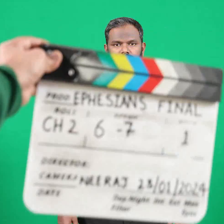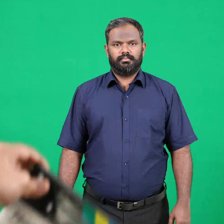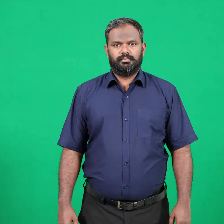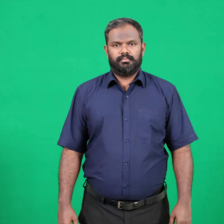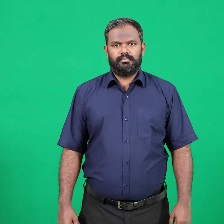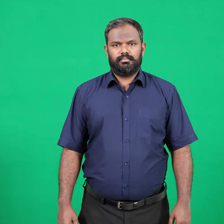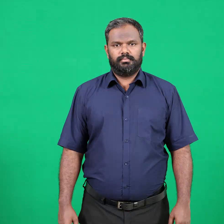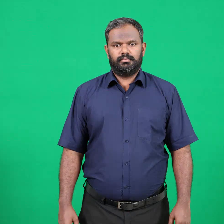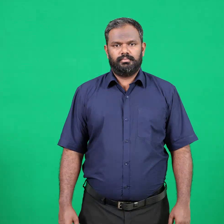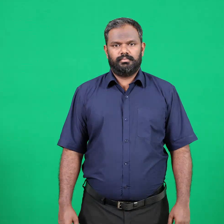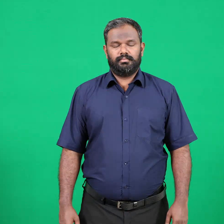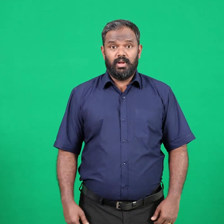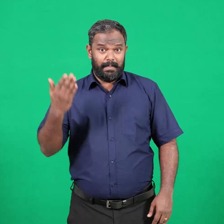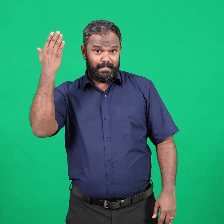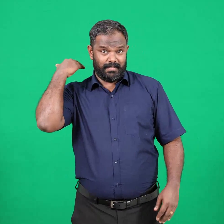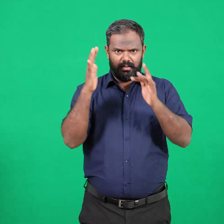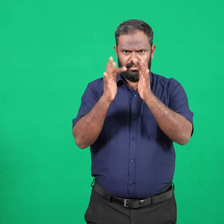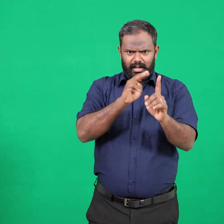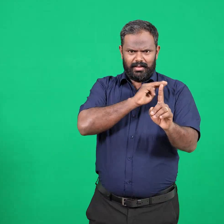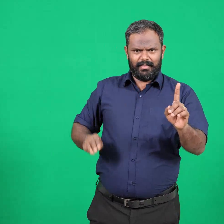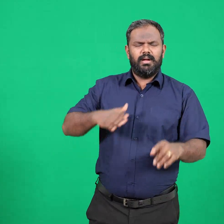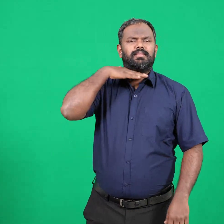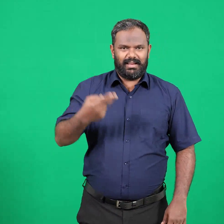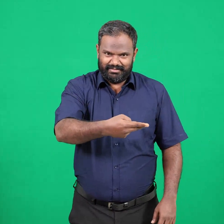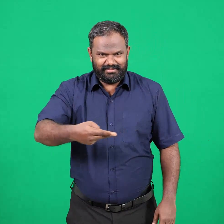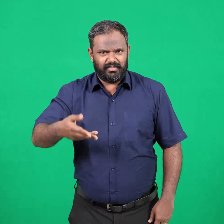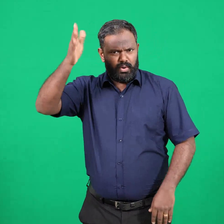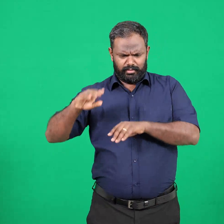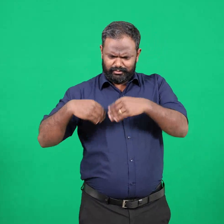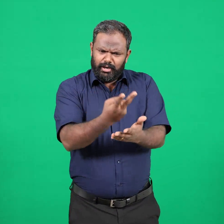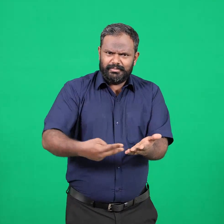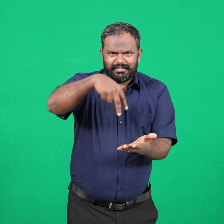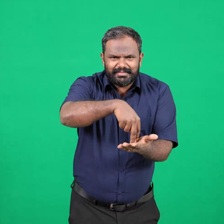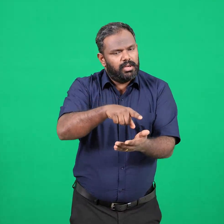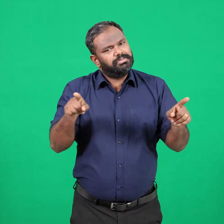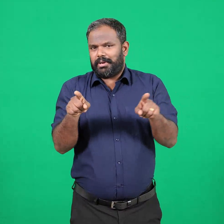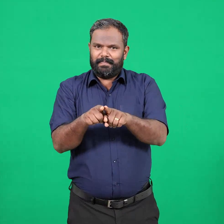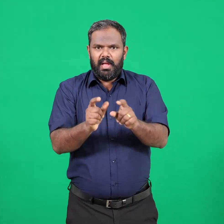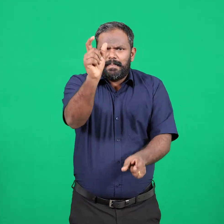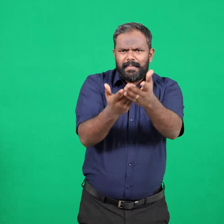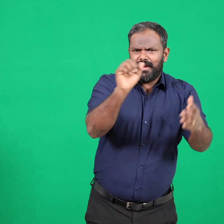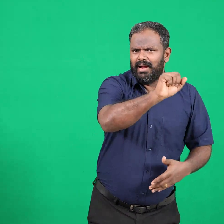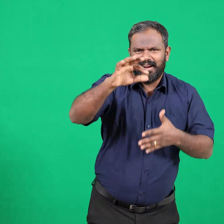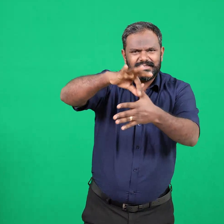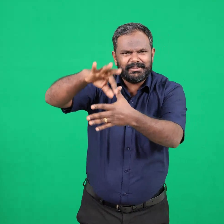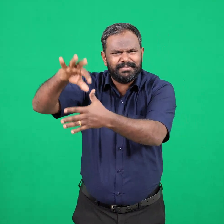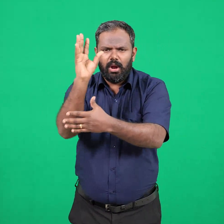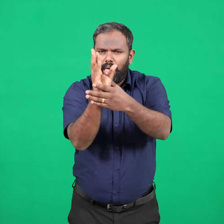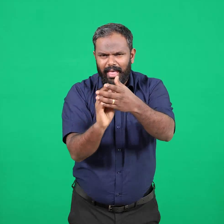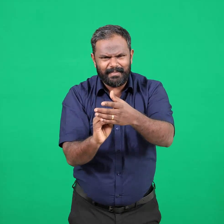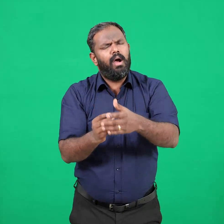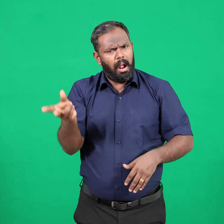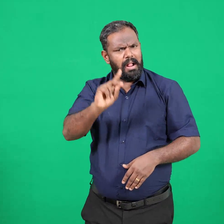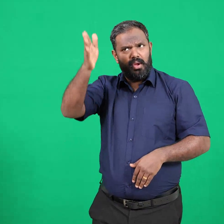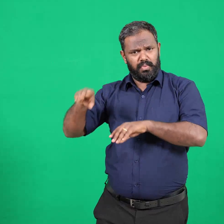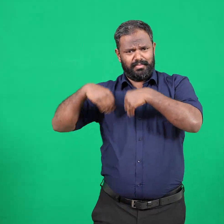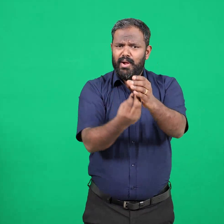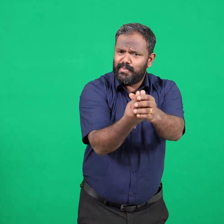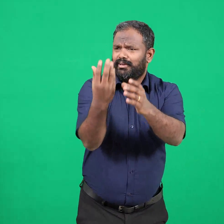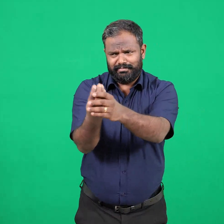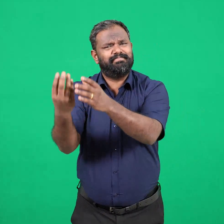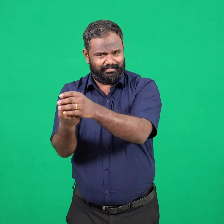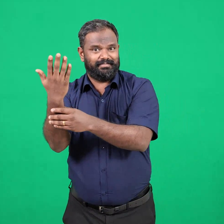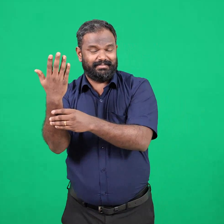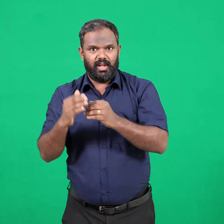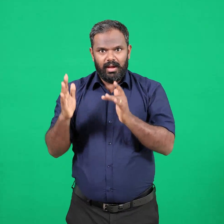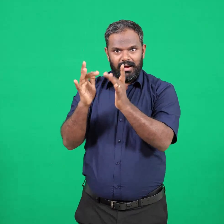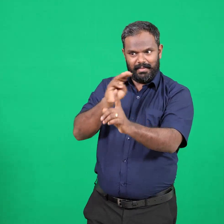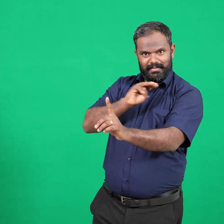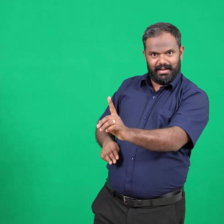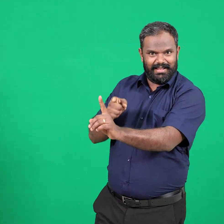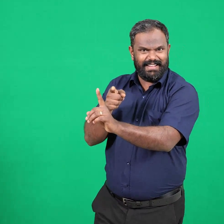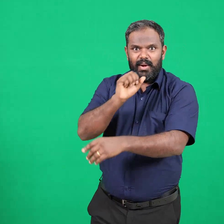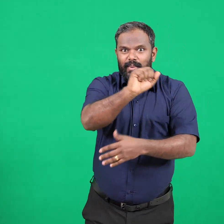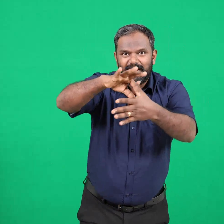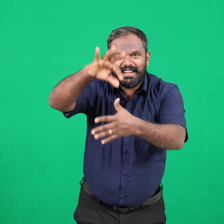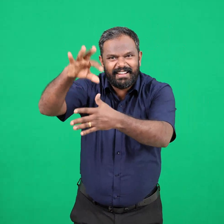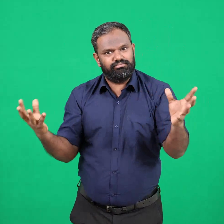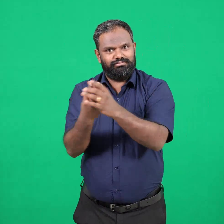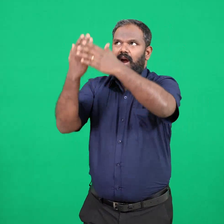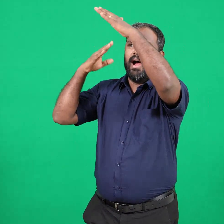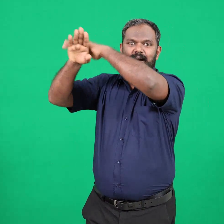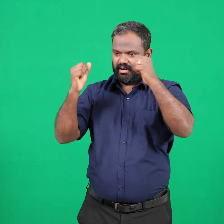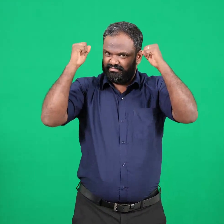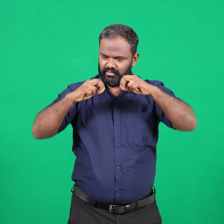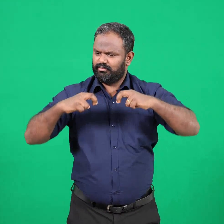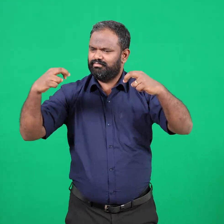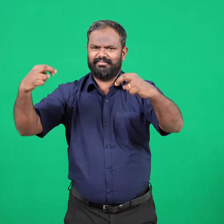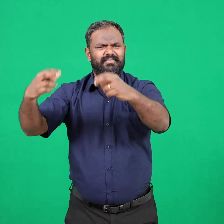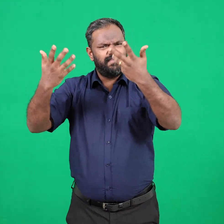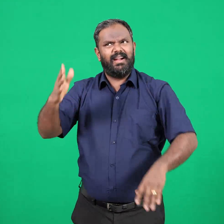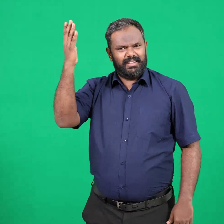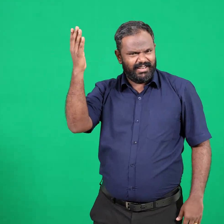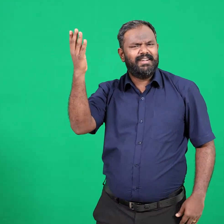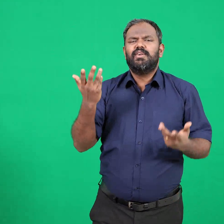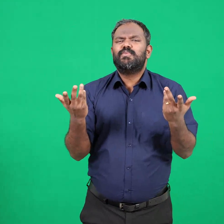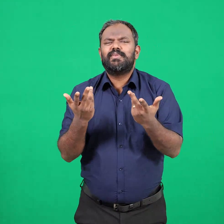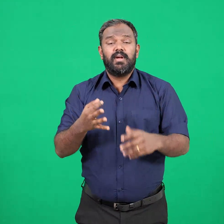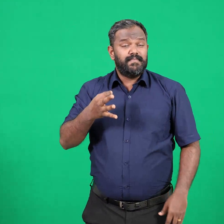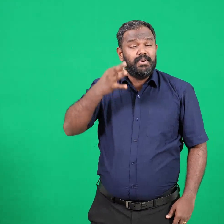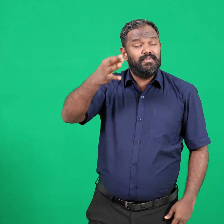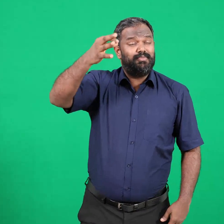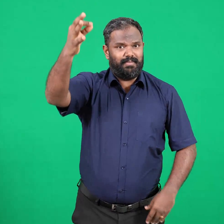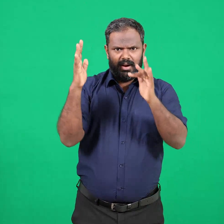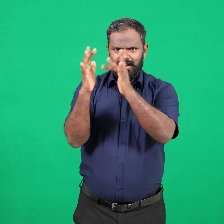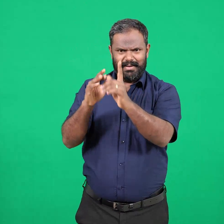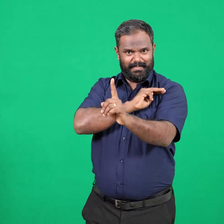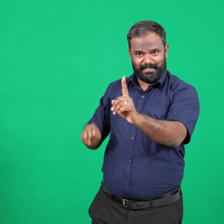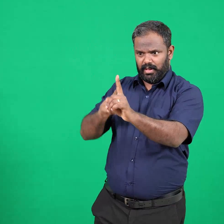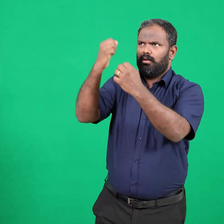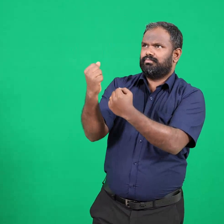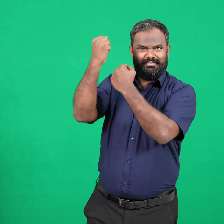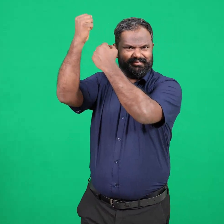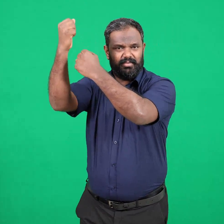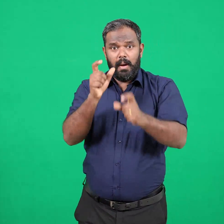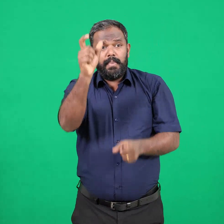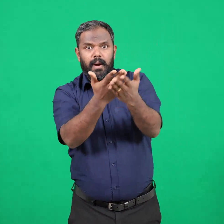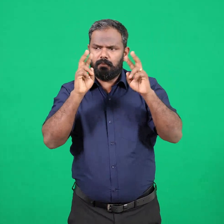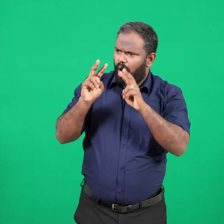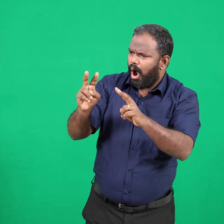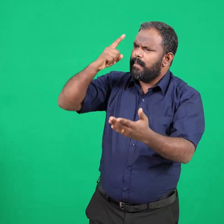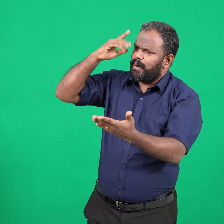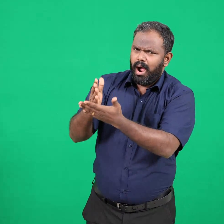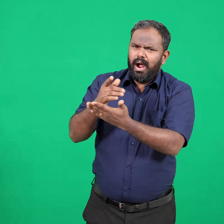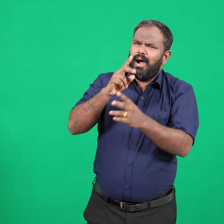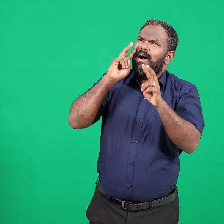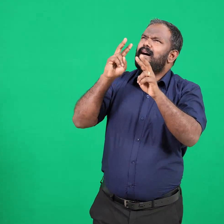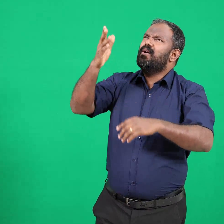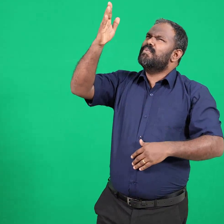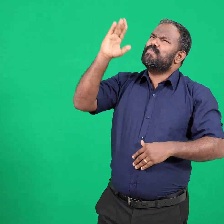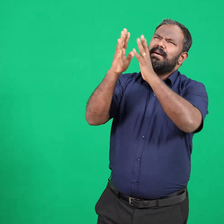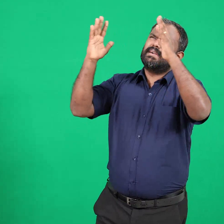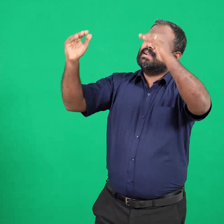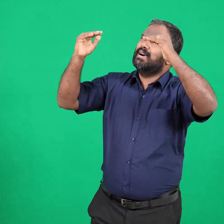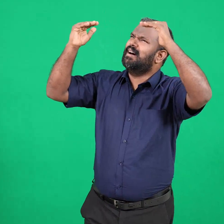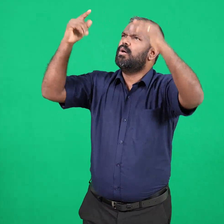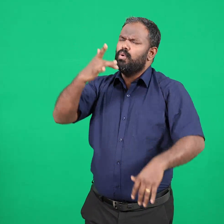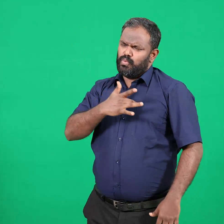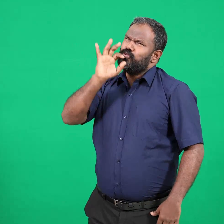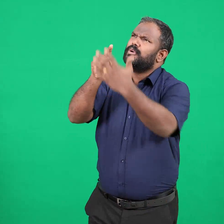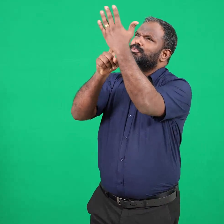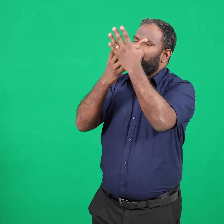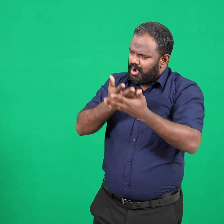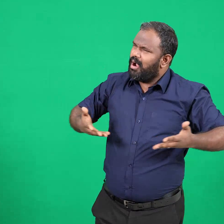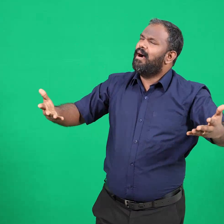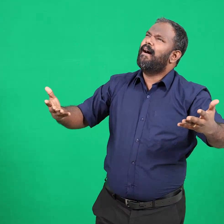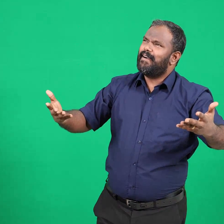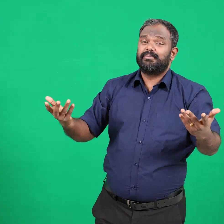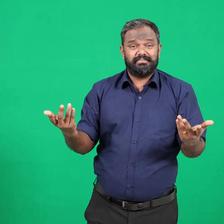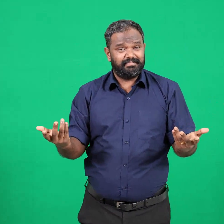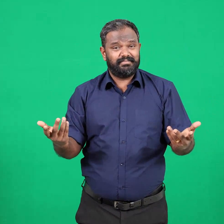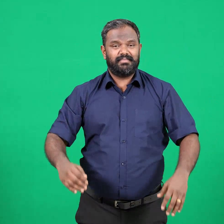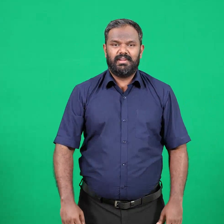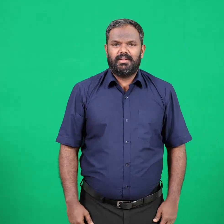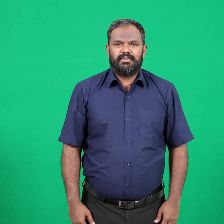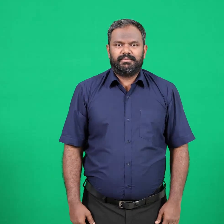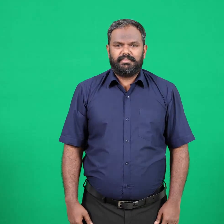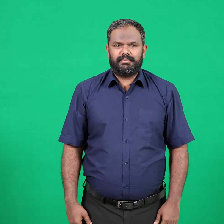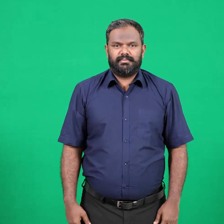And God raised us up with Christ and seated us with Him in the heavenly realms in Christ Jesus, in order that in the coming ages He might display the surpassing riches of His grace, demonstrated by His kindness to us in Christ Jesus.